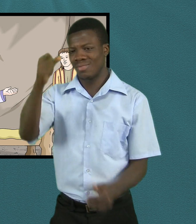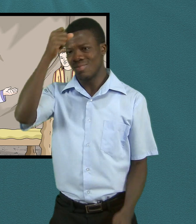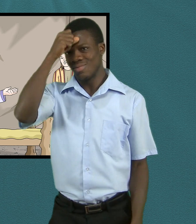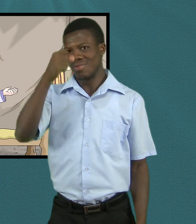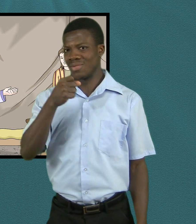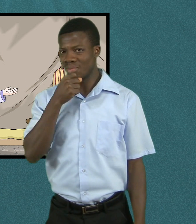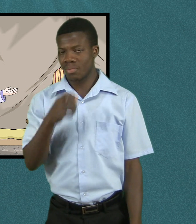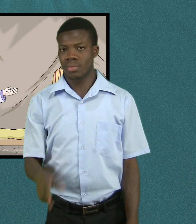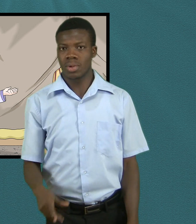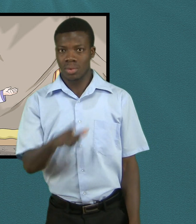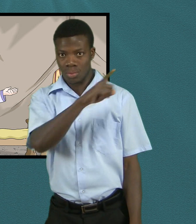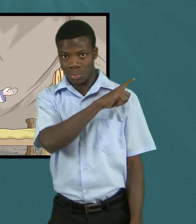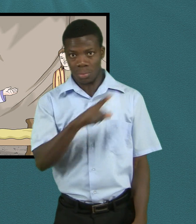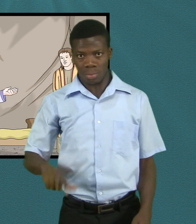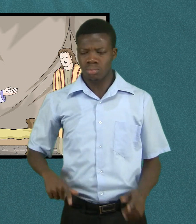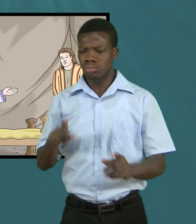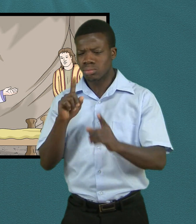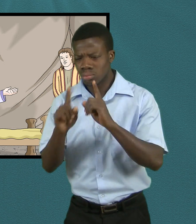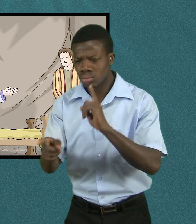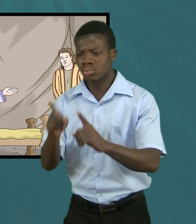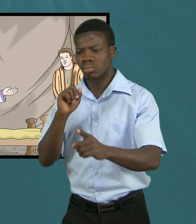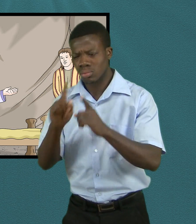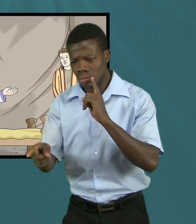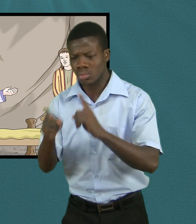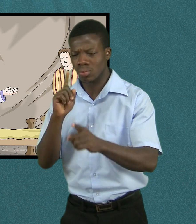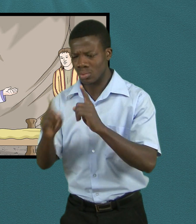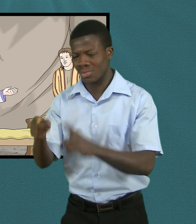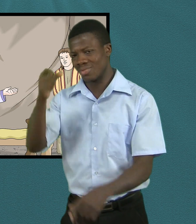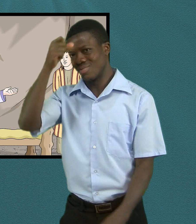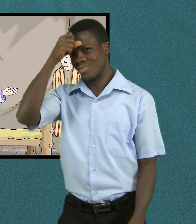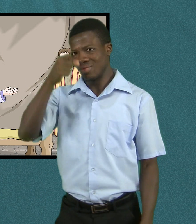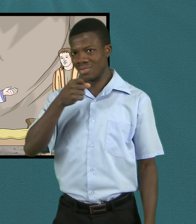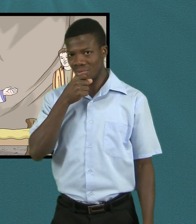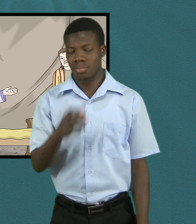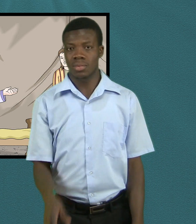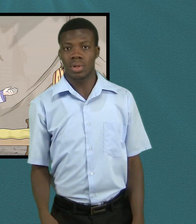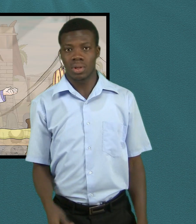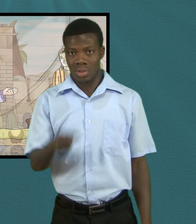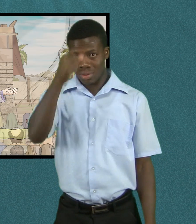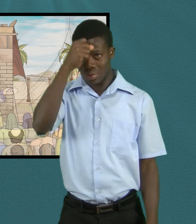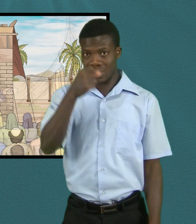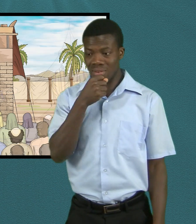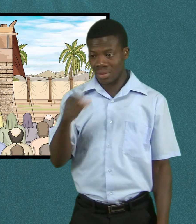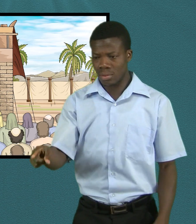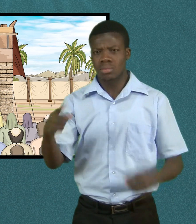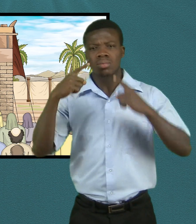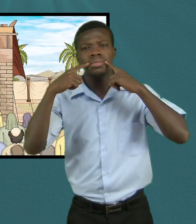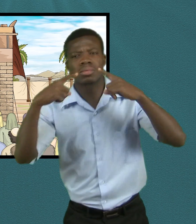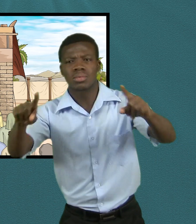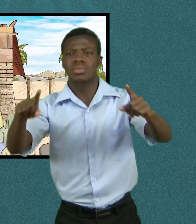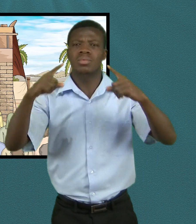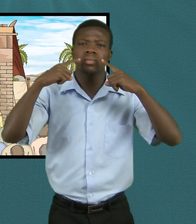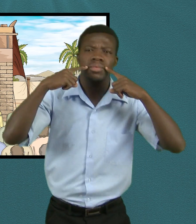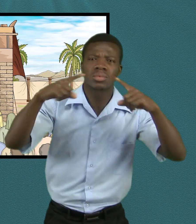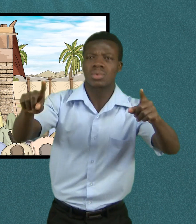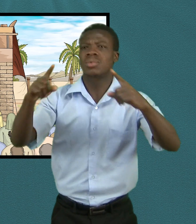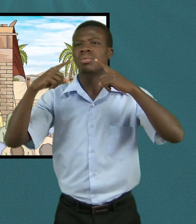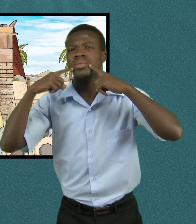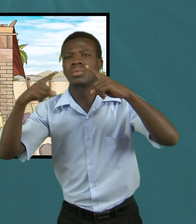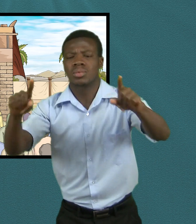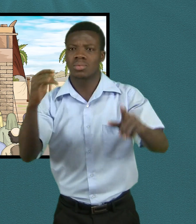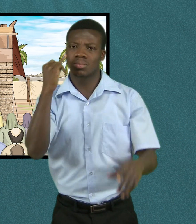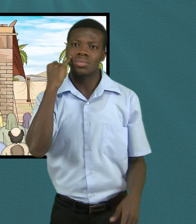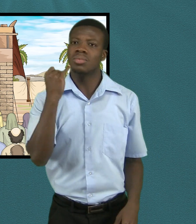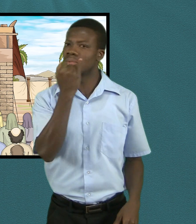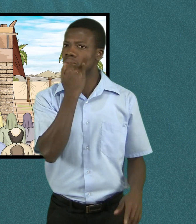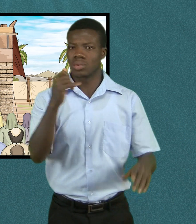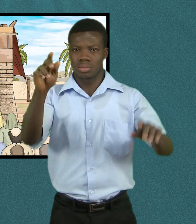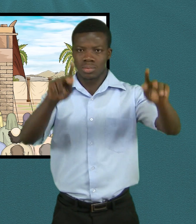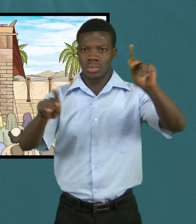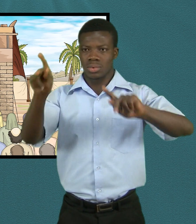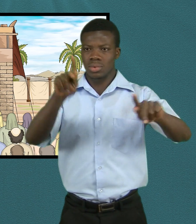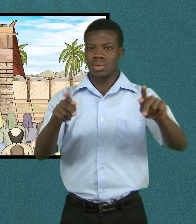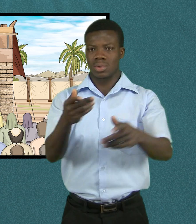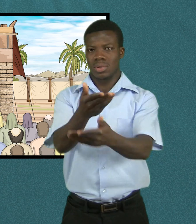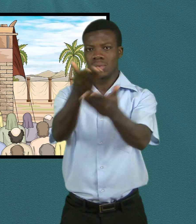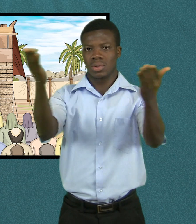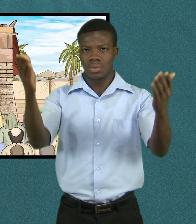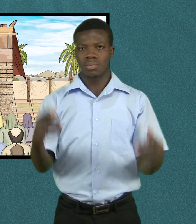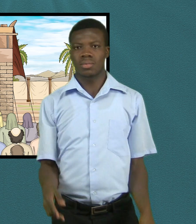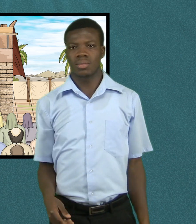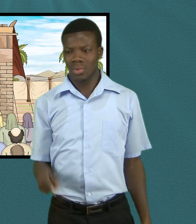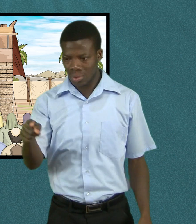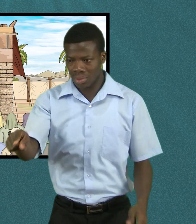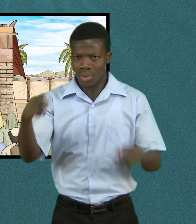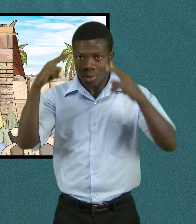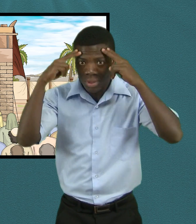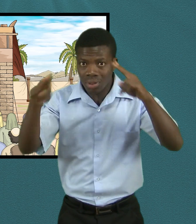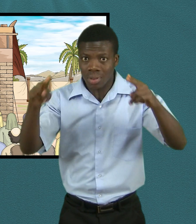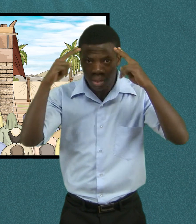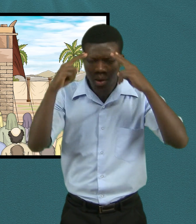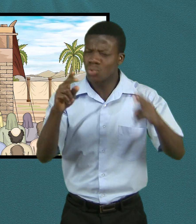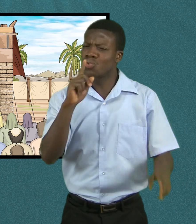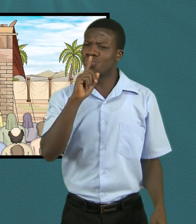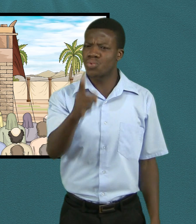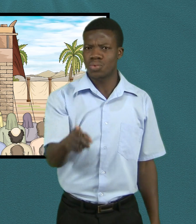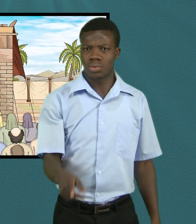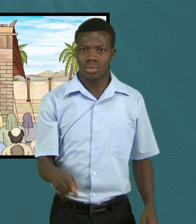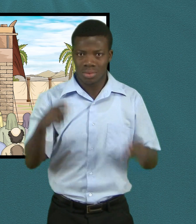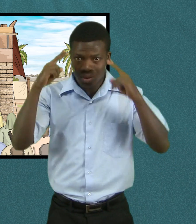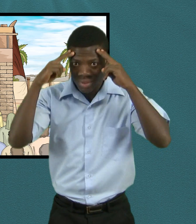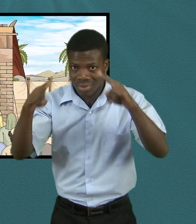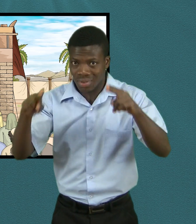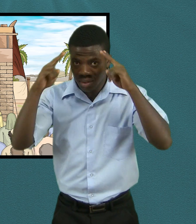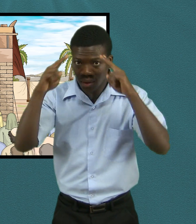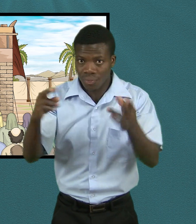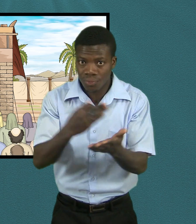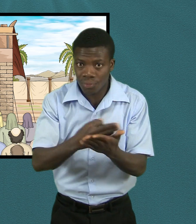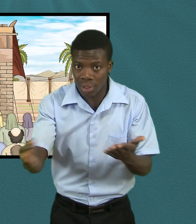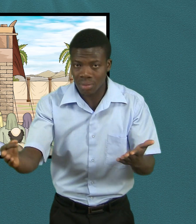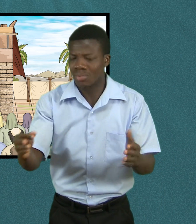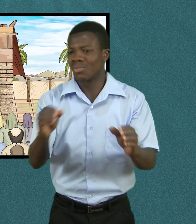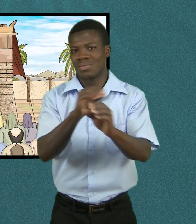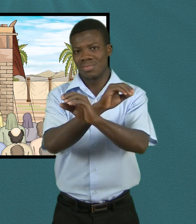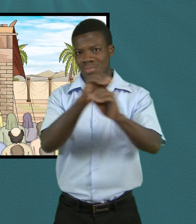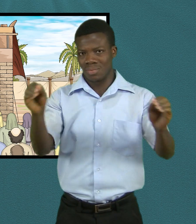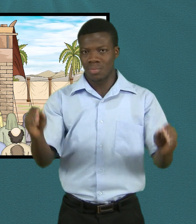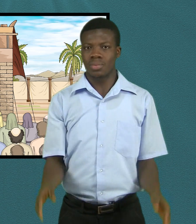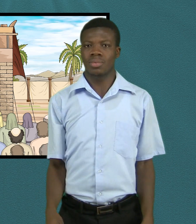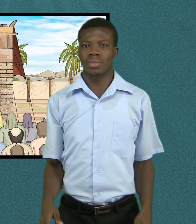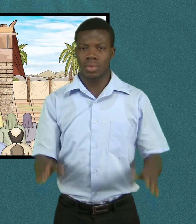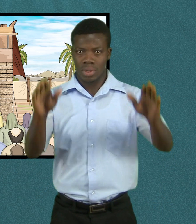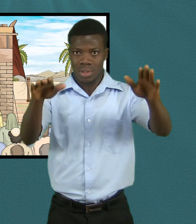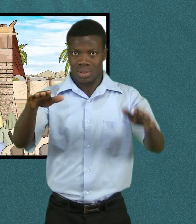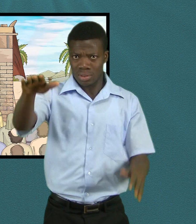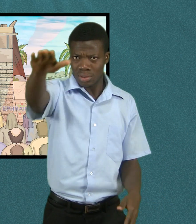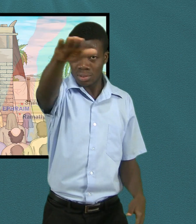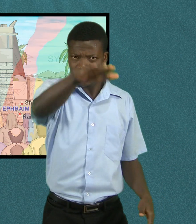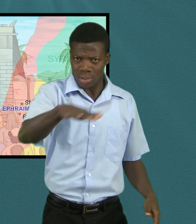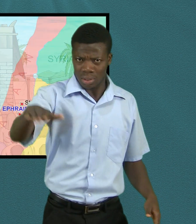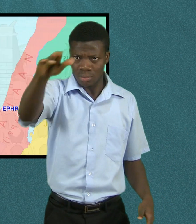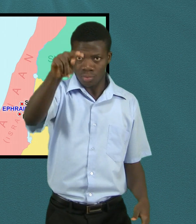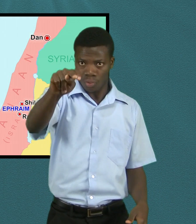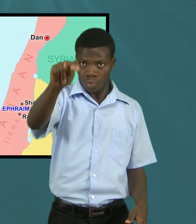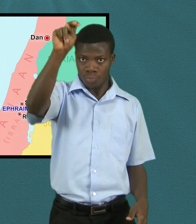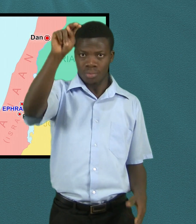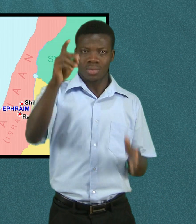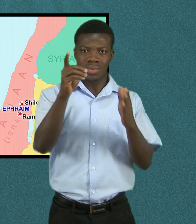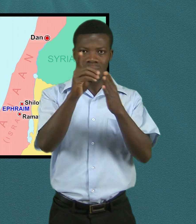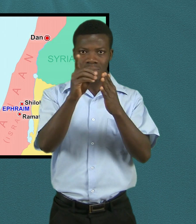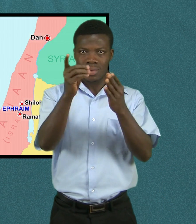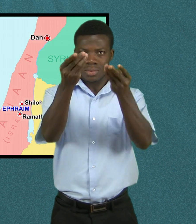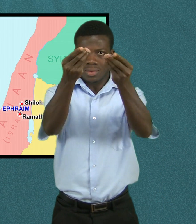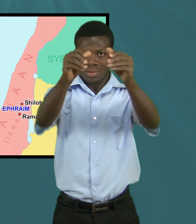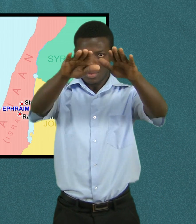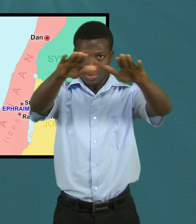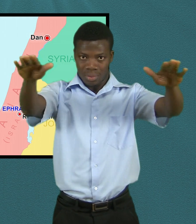And Samuel grew, and the LORD was with him, and He let none of Samuel’s words fall to the ground.